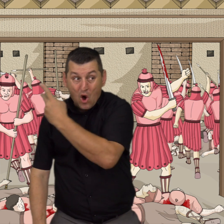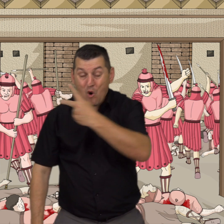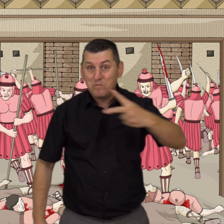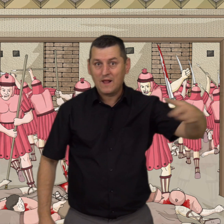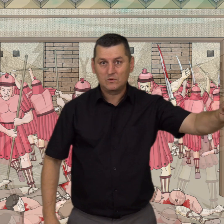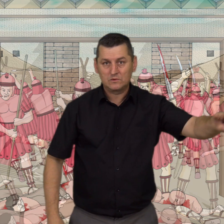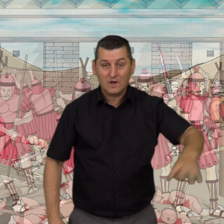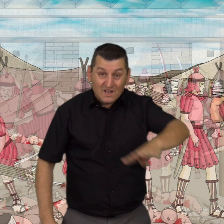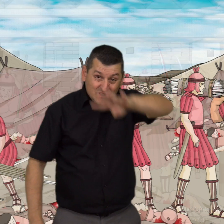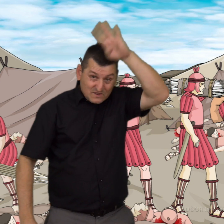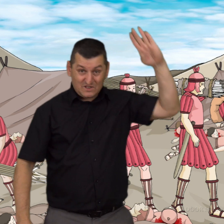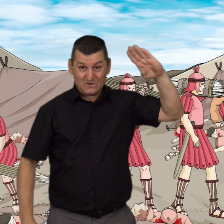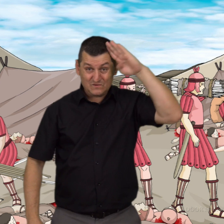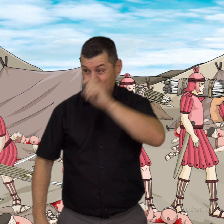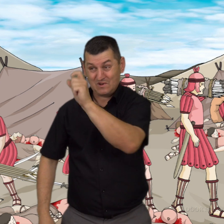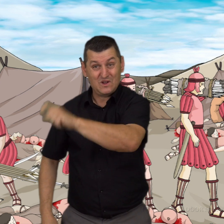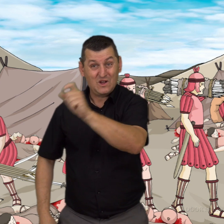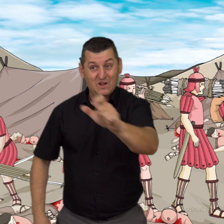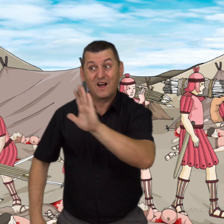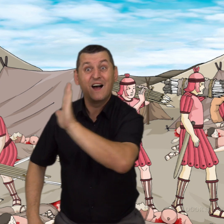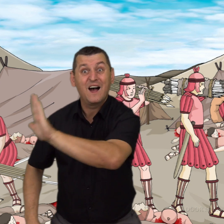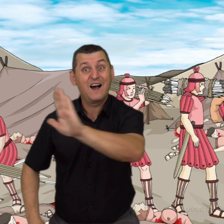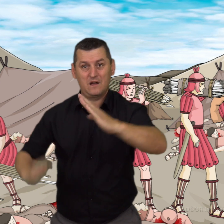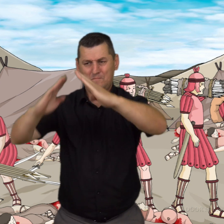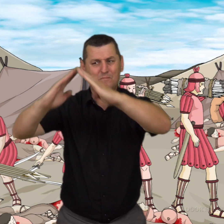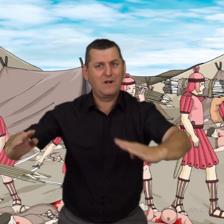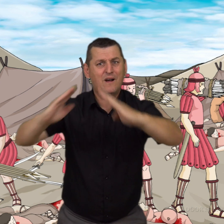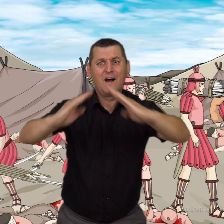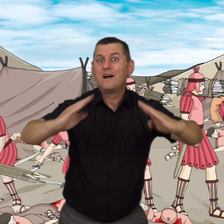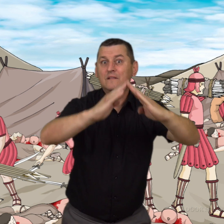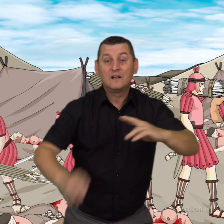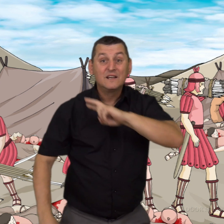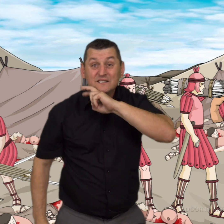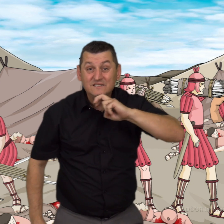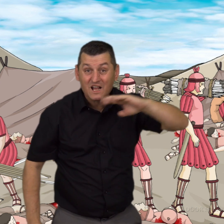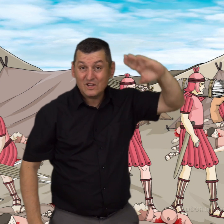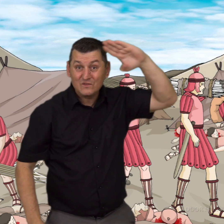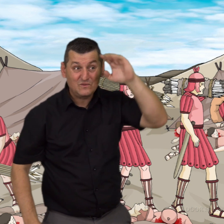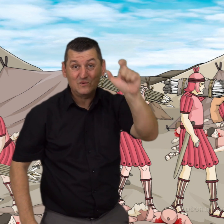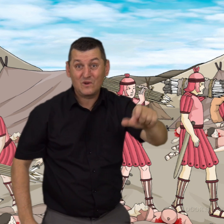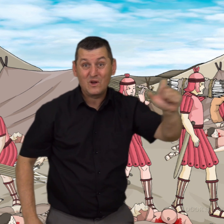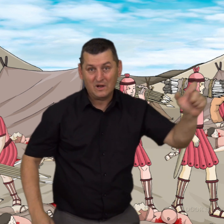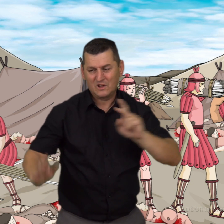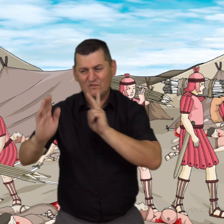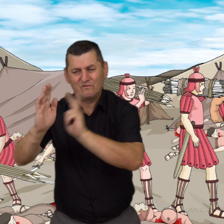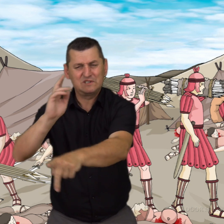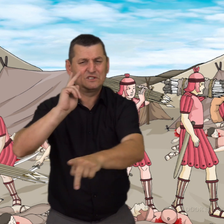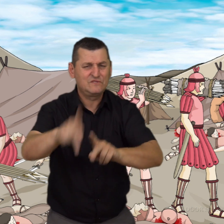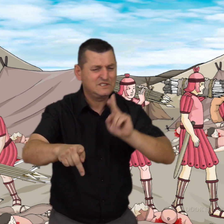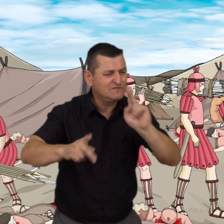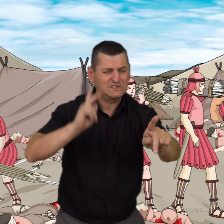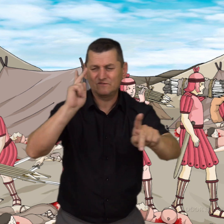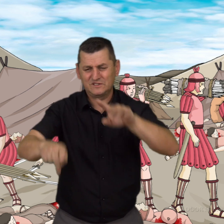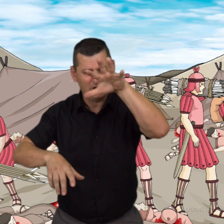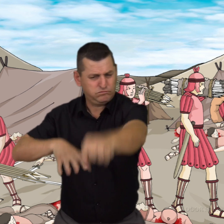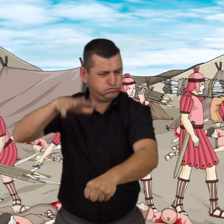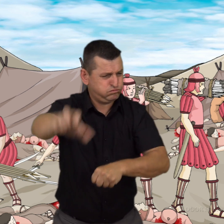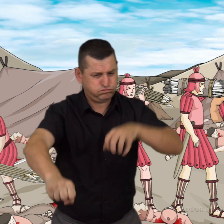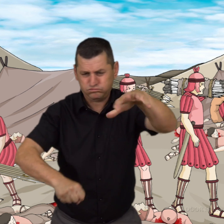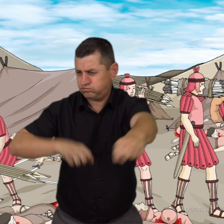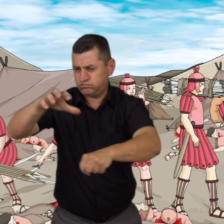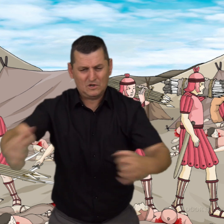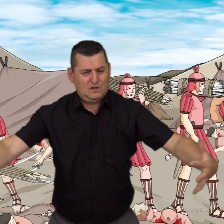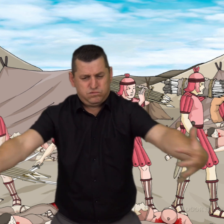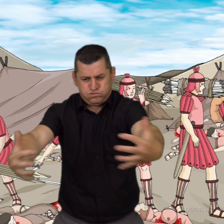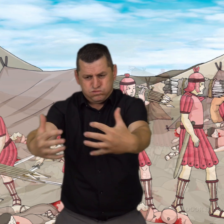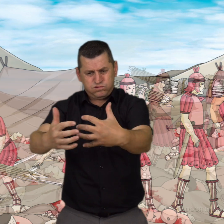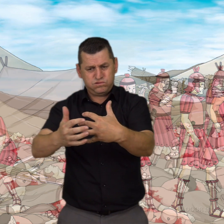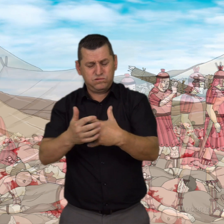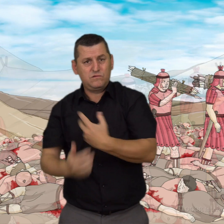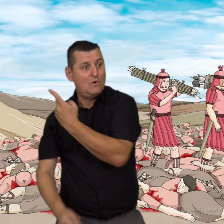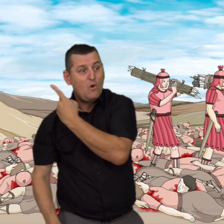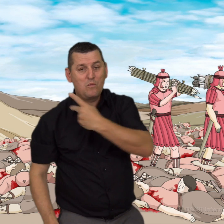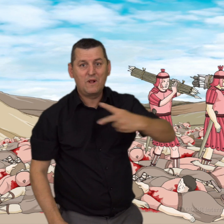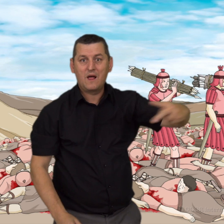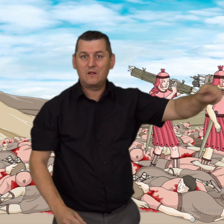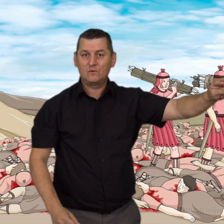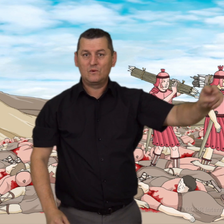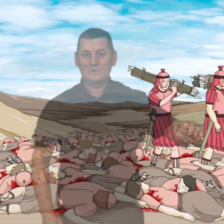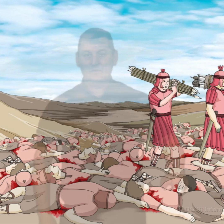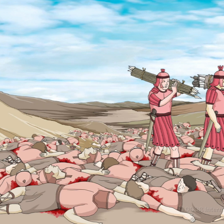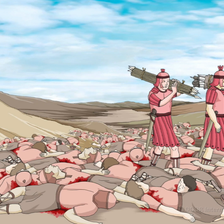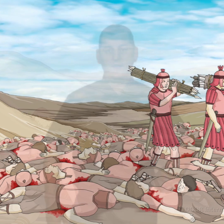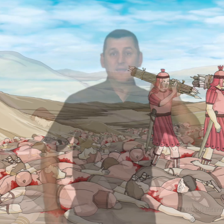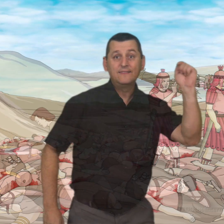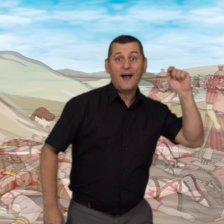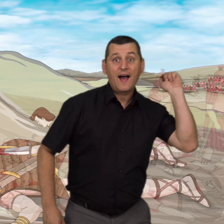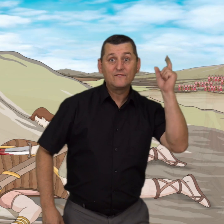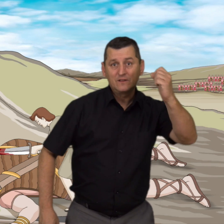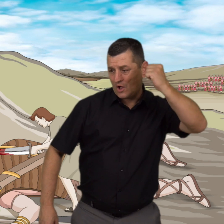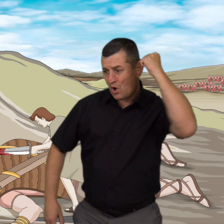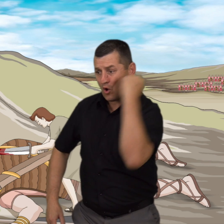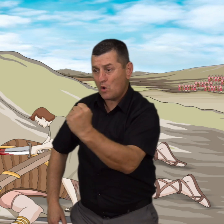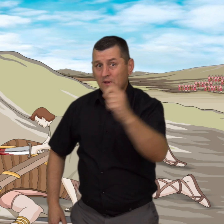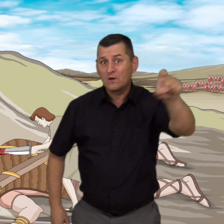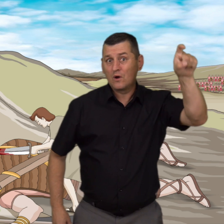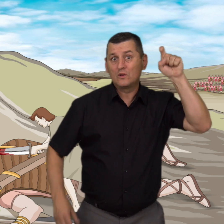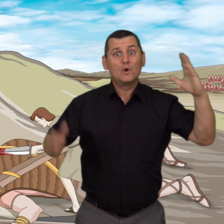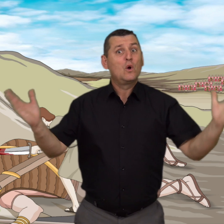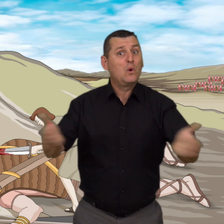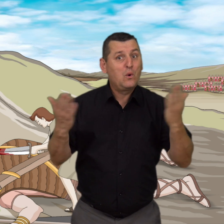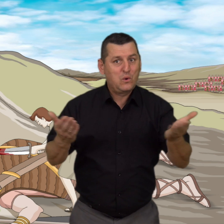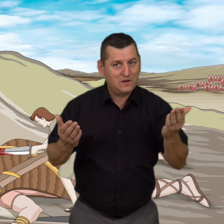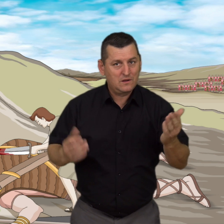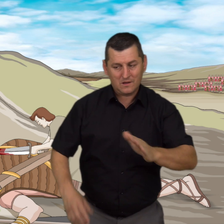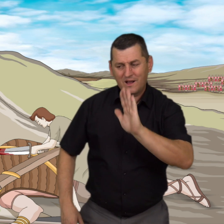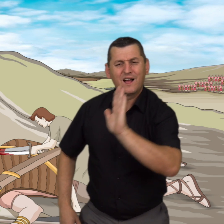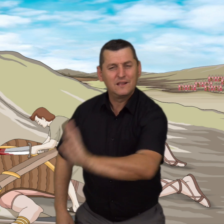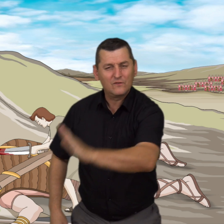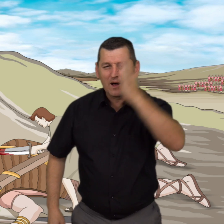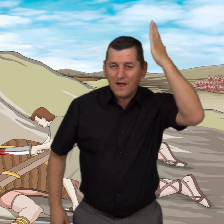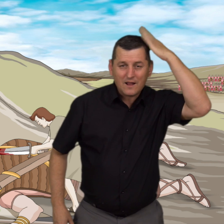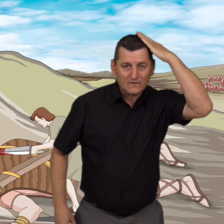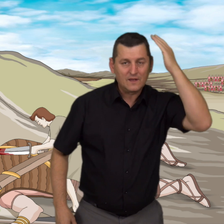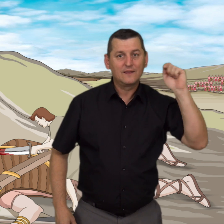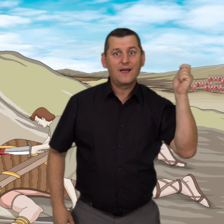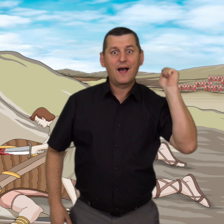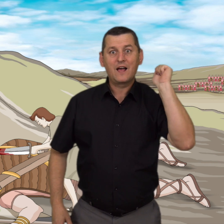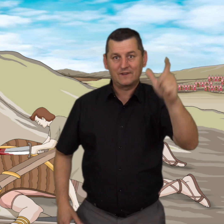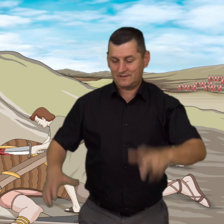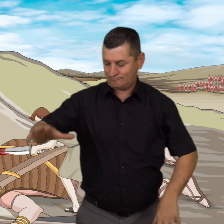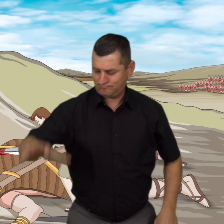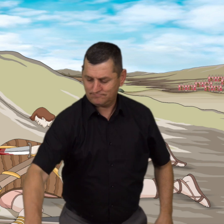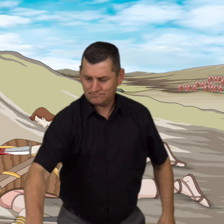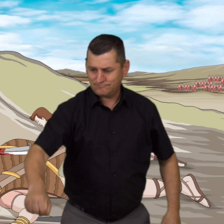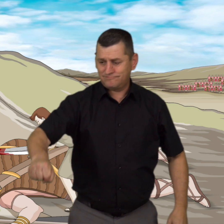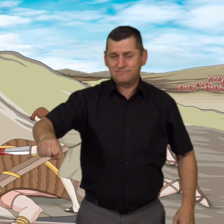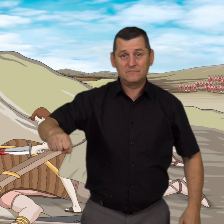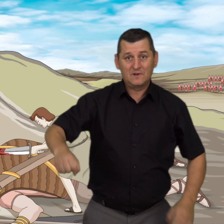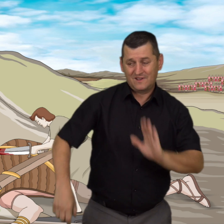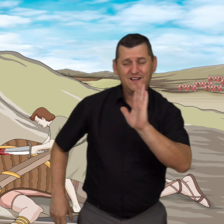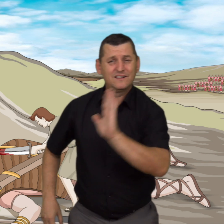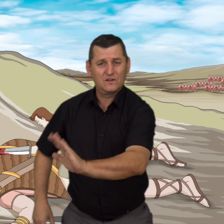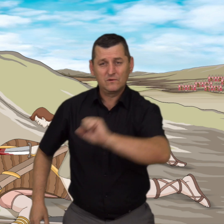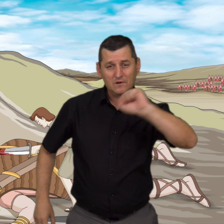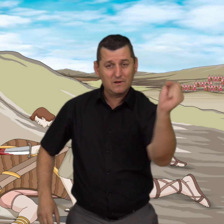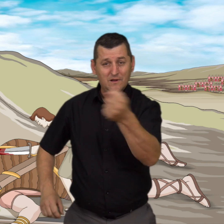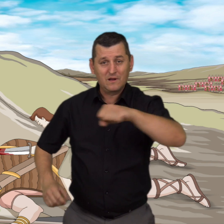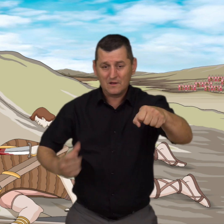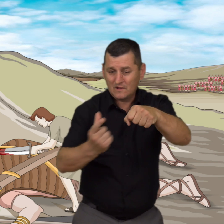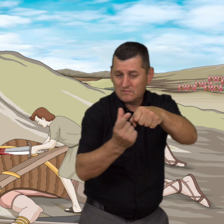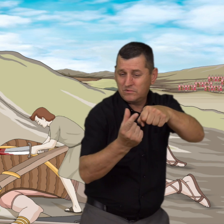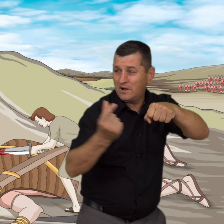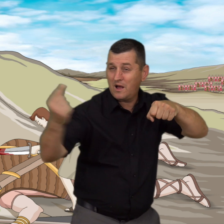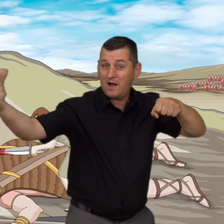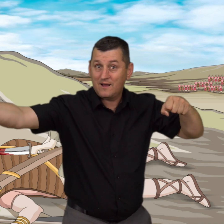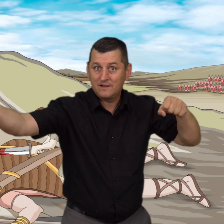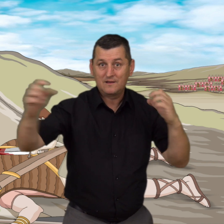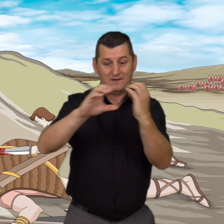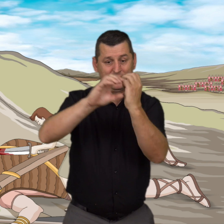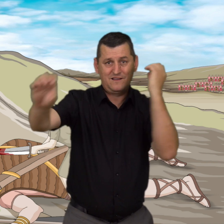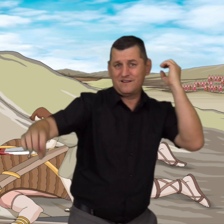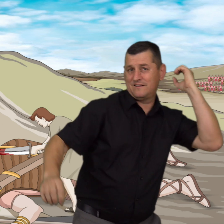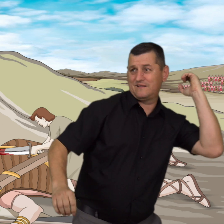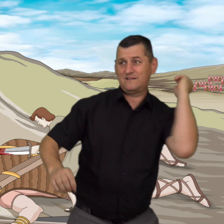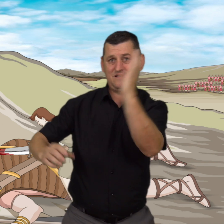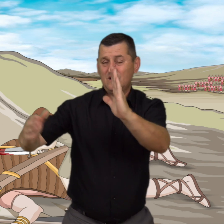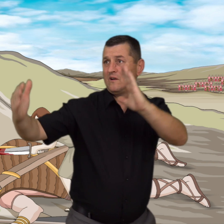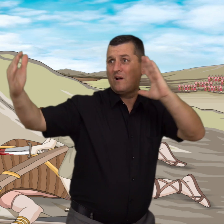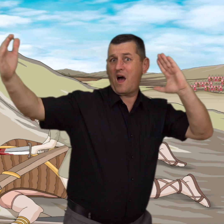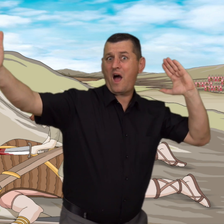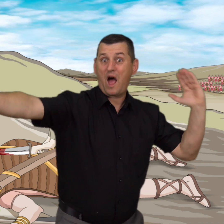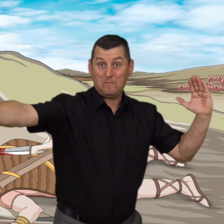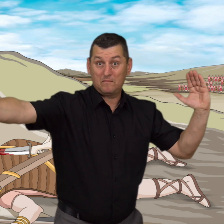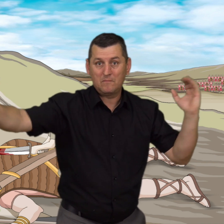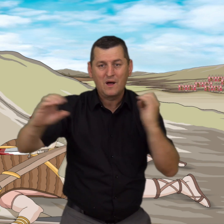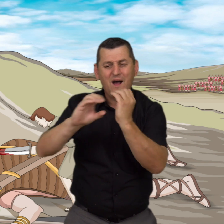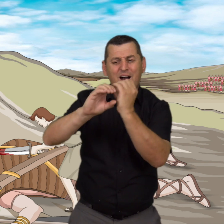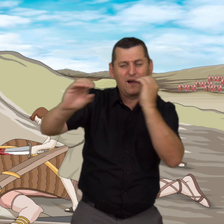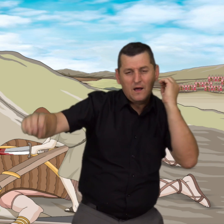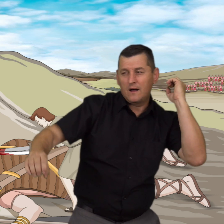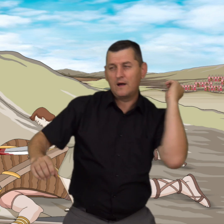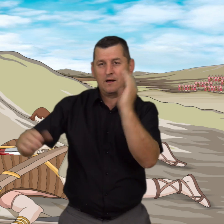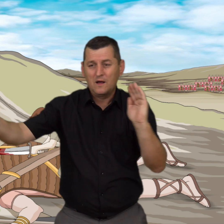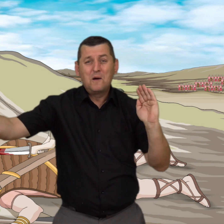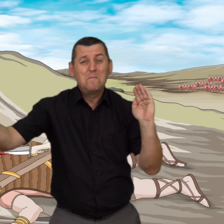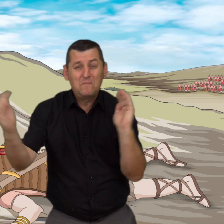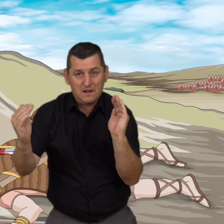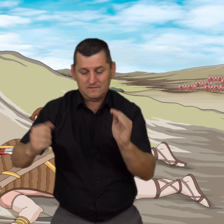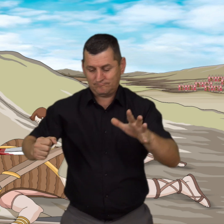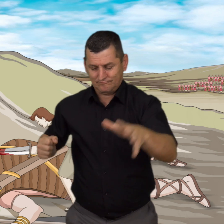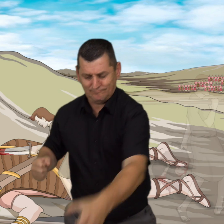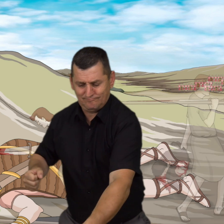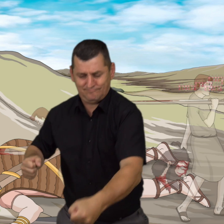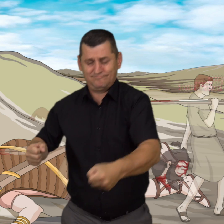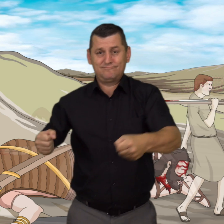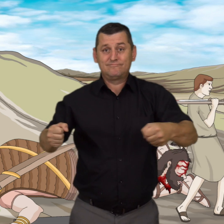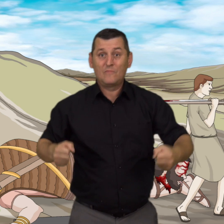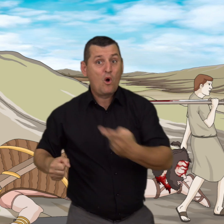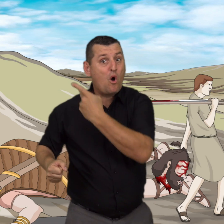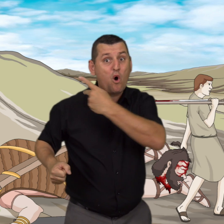When the Israelites returned from their pursuit of the Philistines, they plundered their camps.